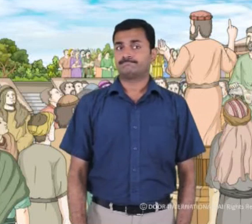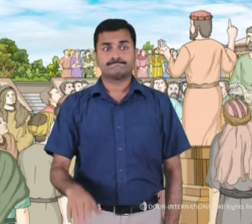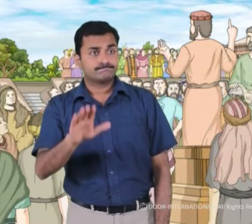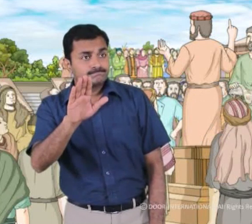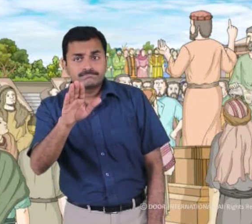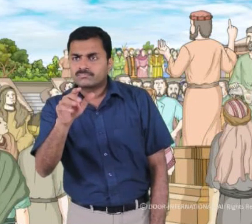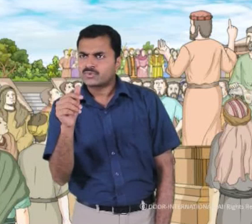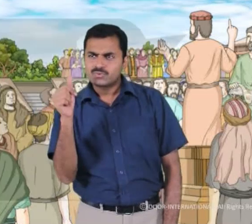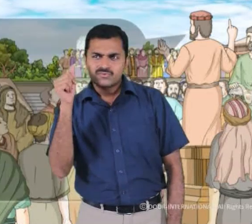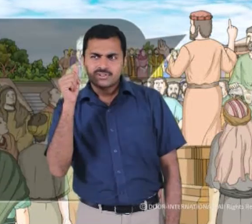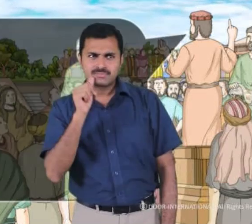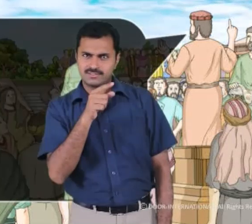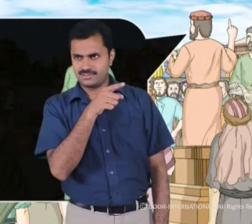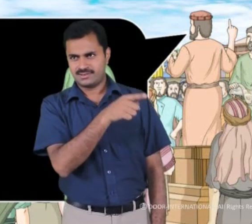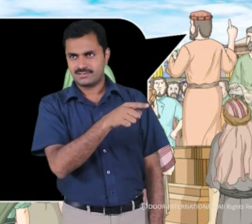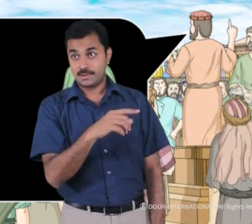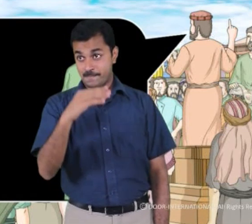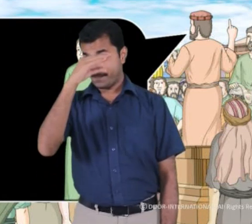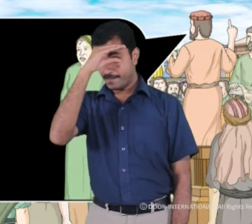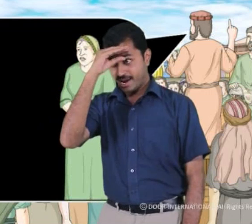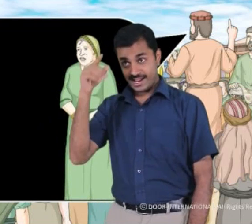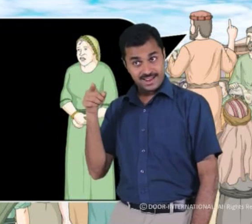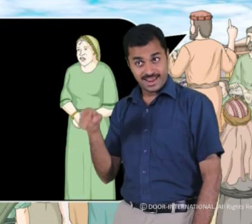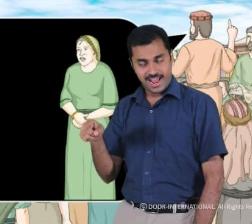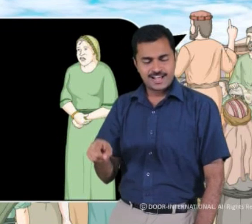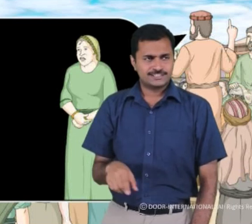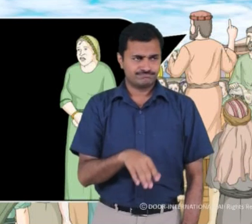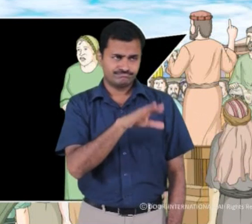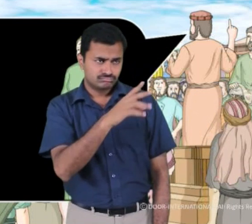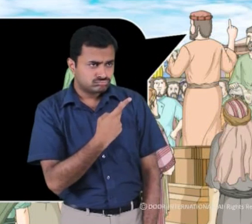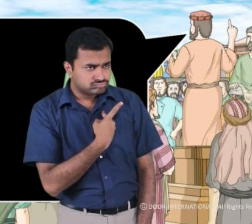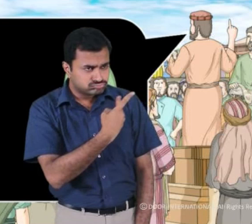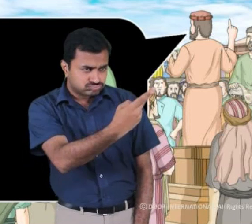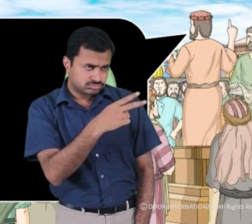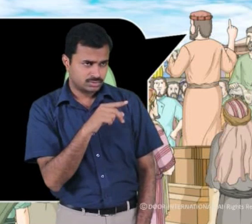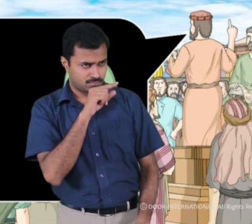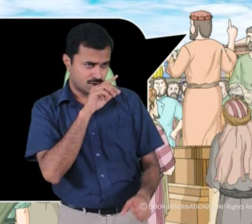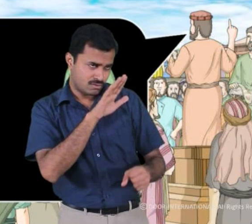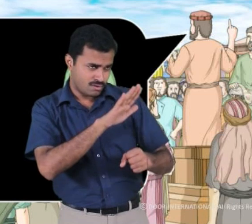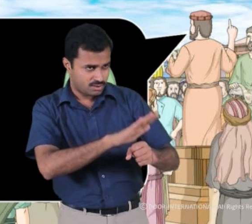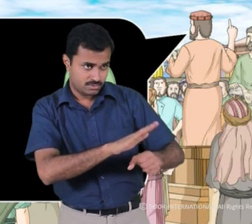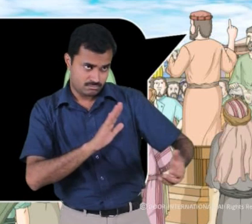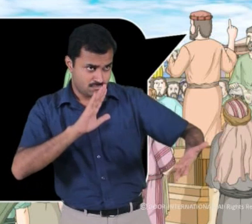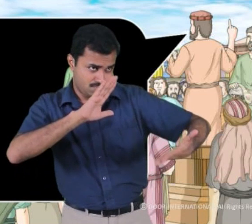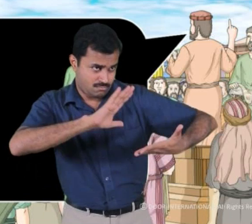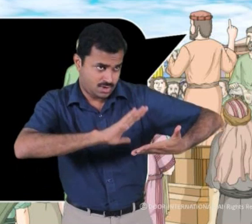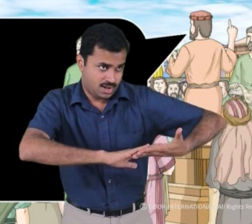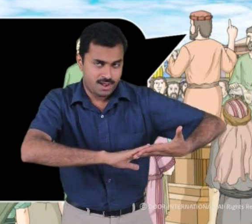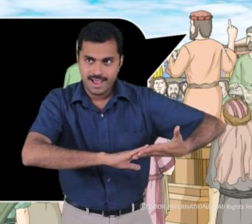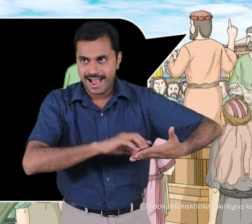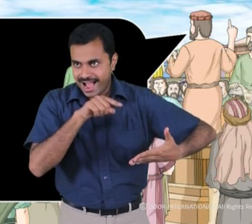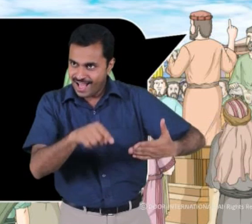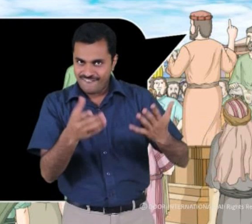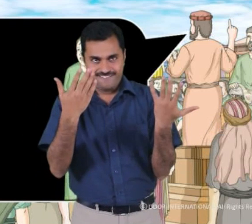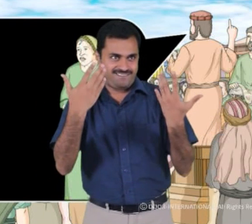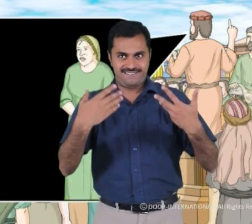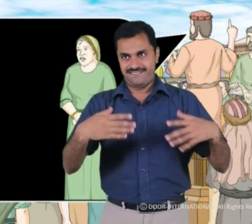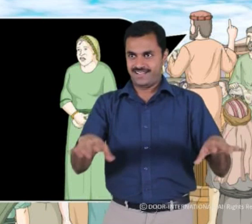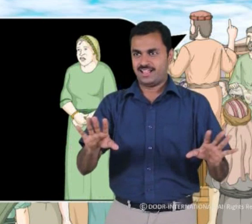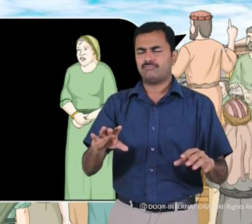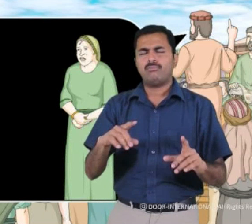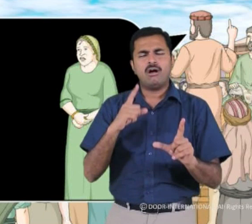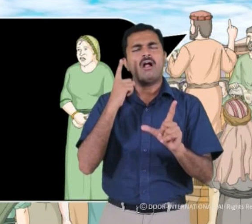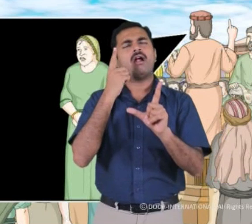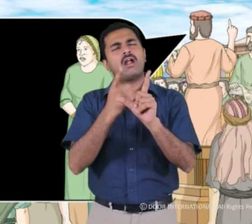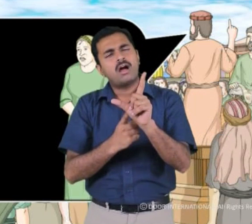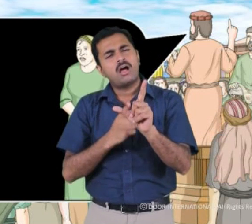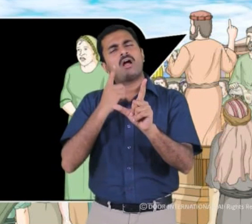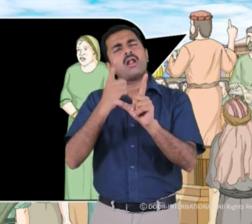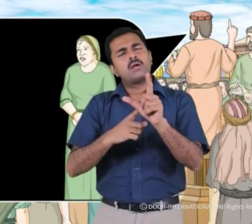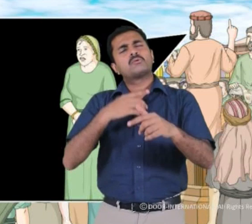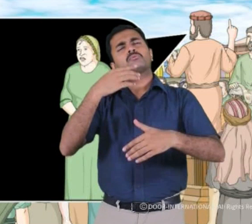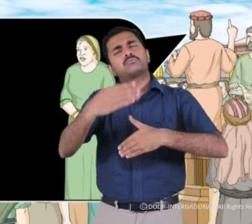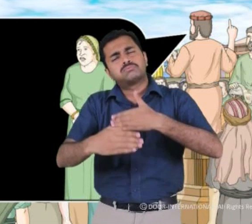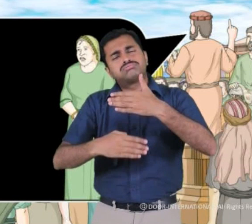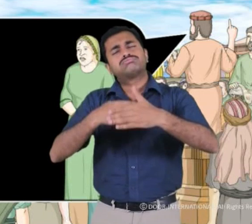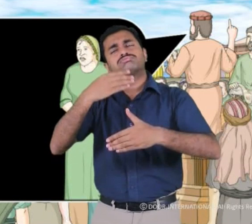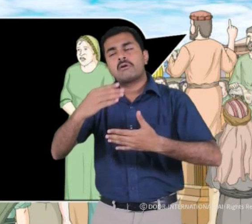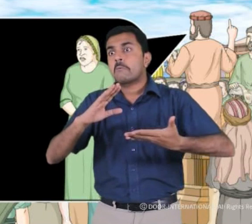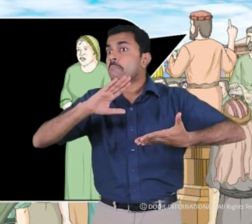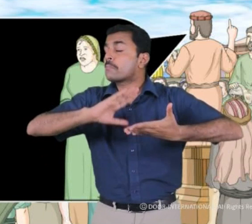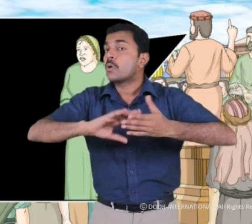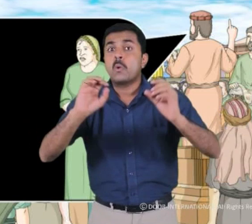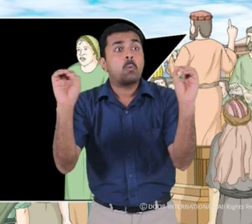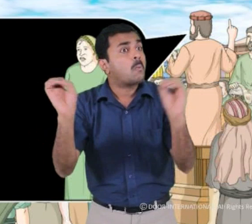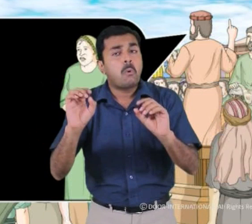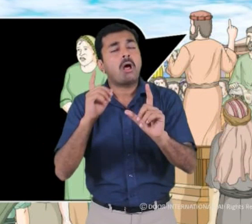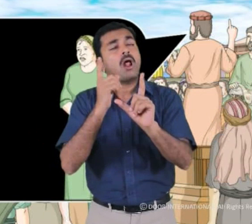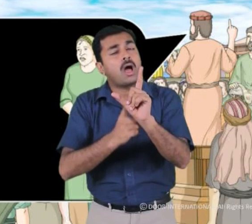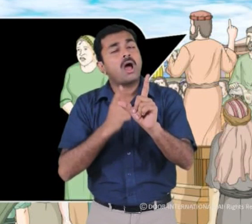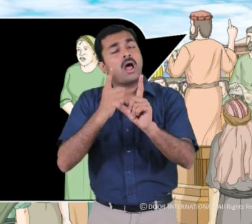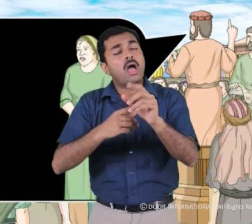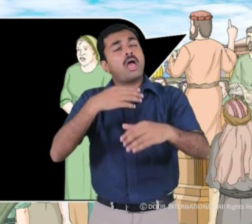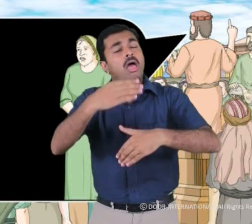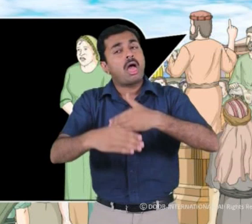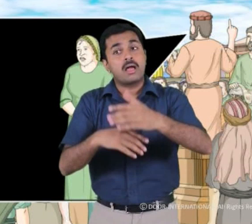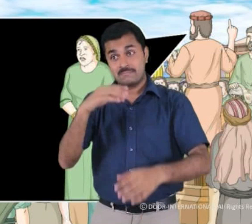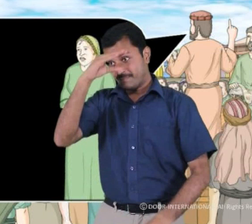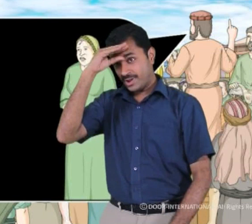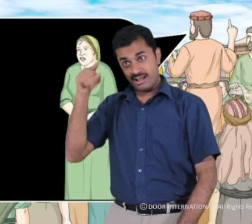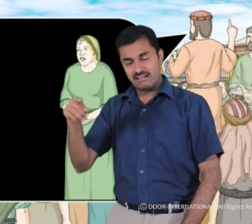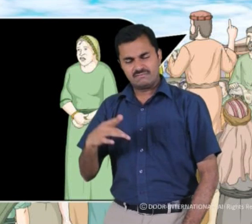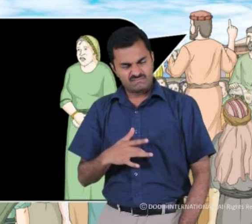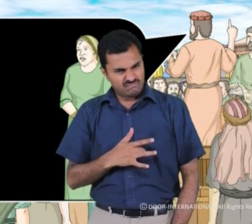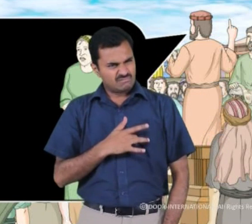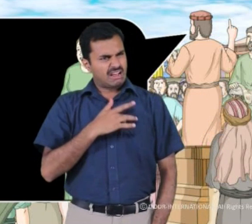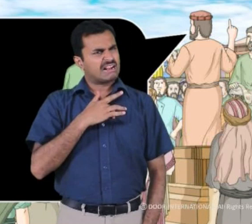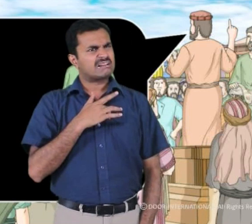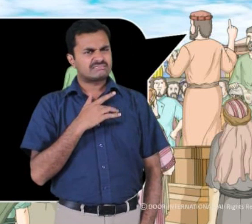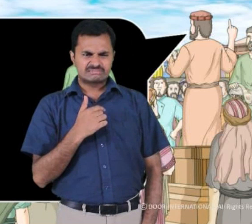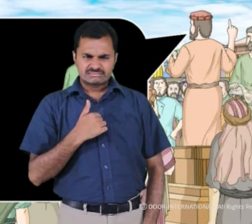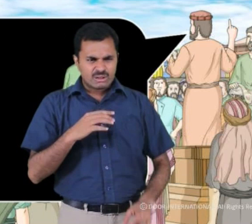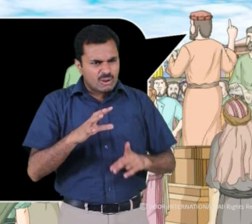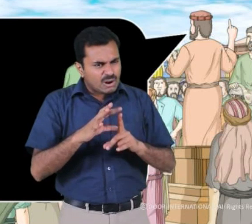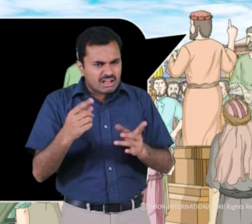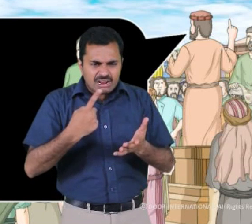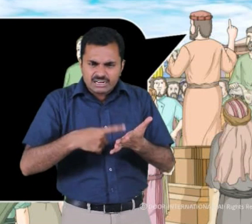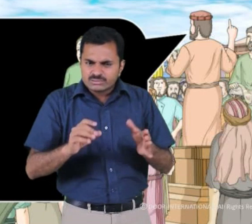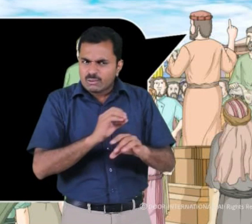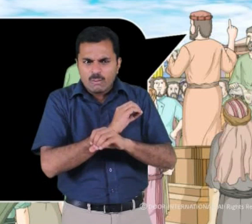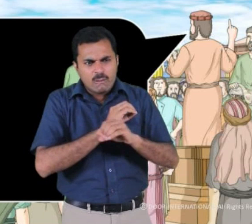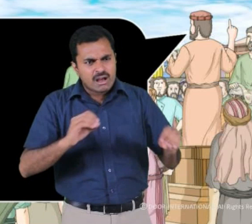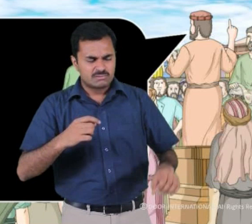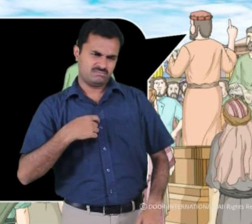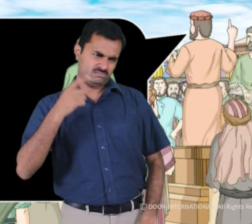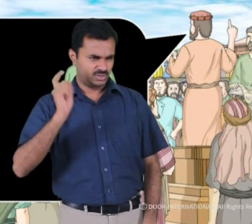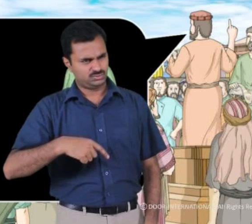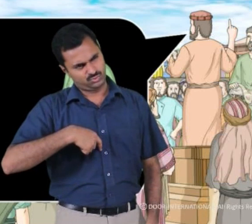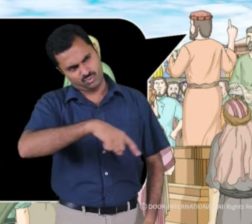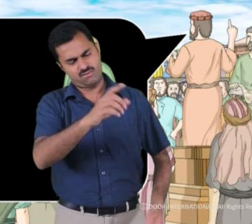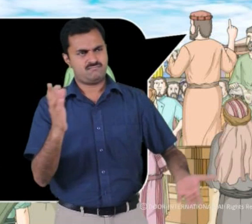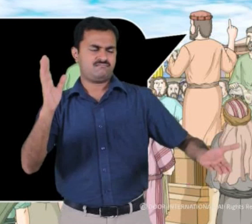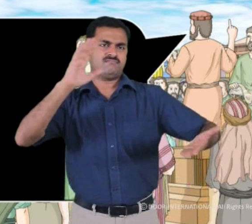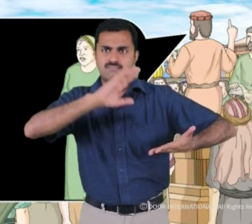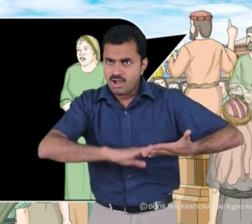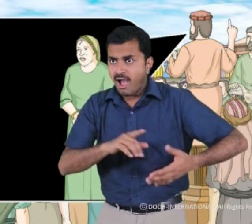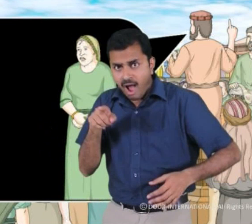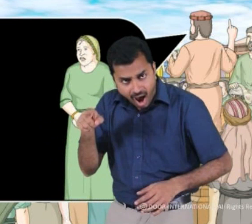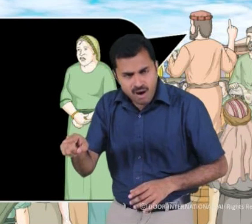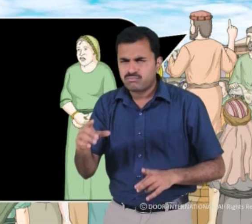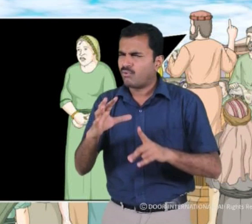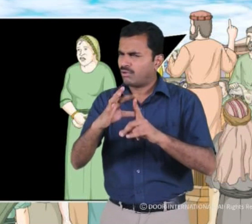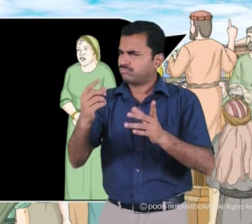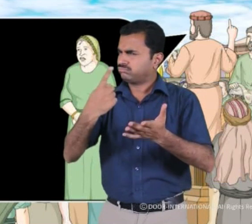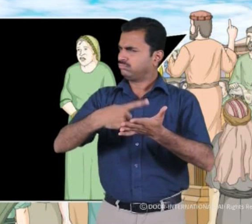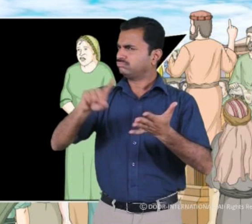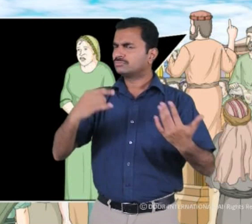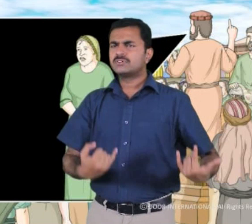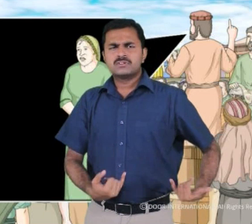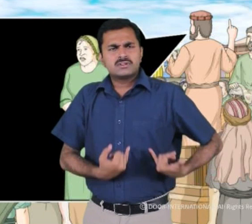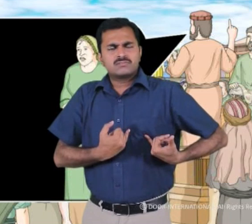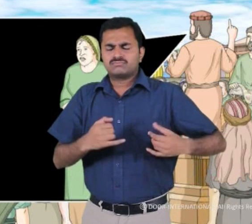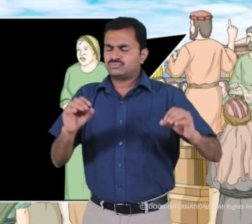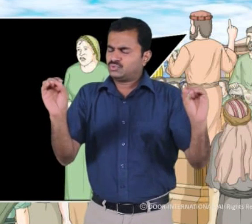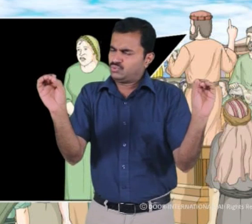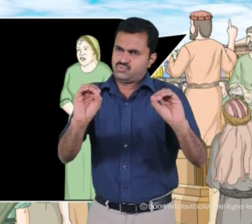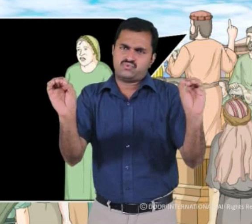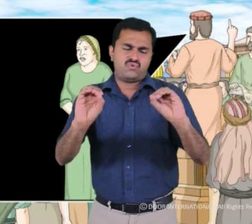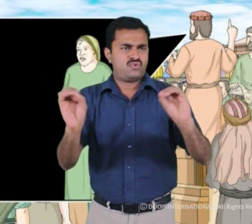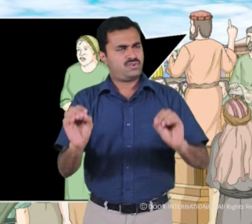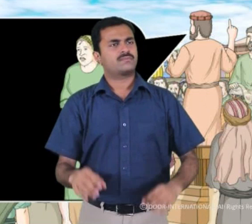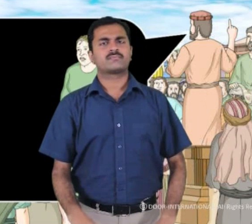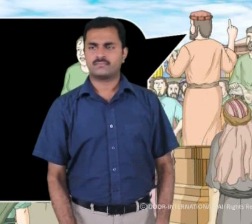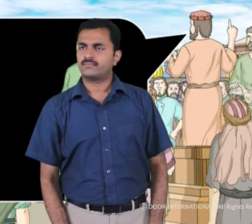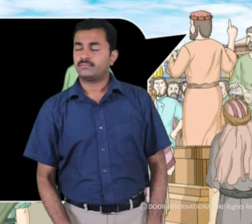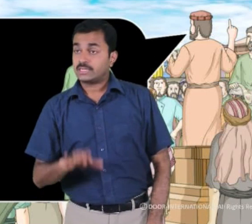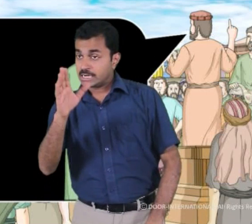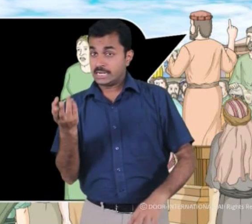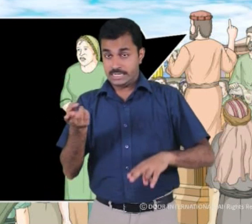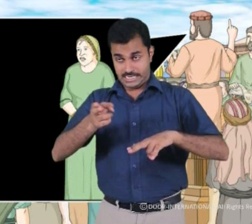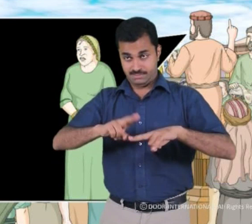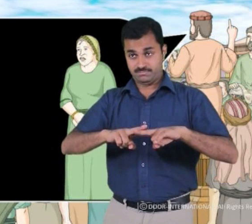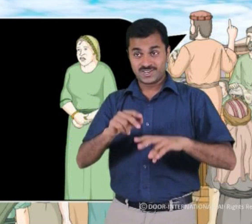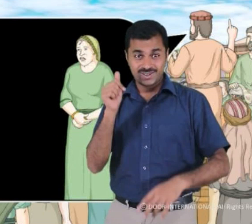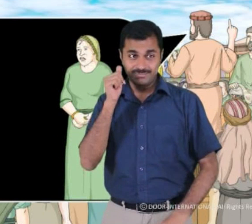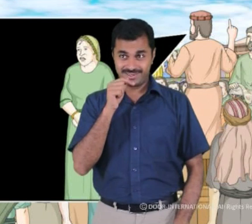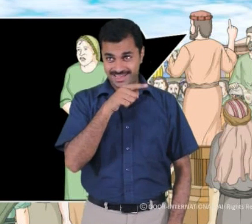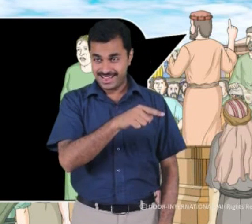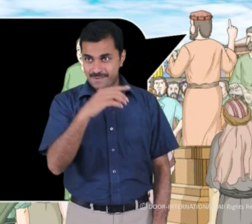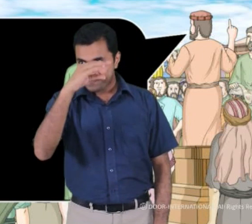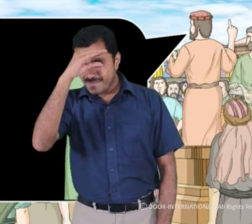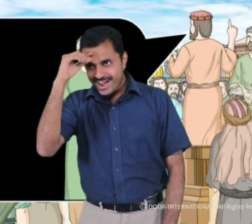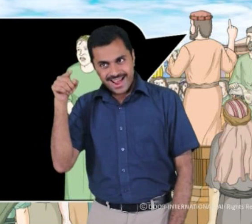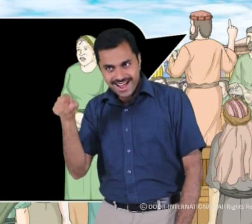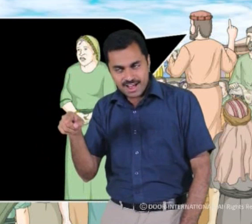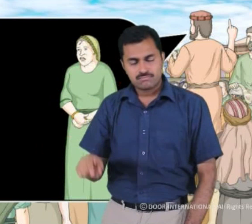However, if someone thinks he is acting inappropriately toward his betrothed, and if she is beyond her youth and they ought to marry, let him do as he wishes;